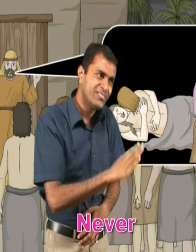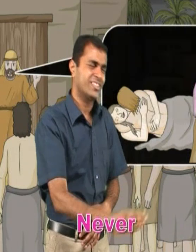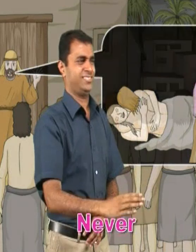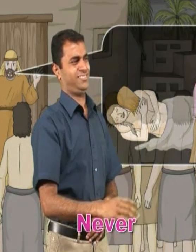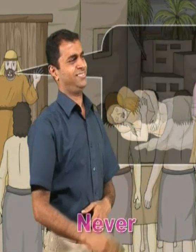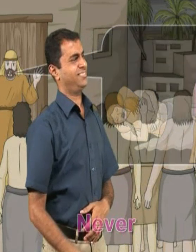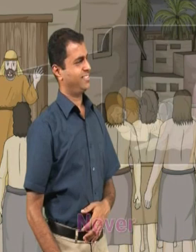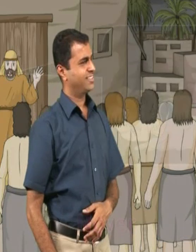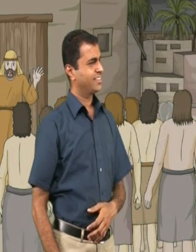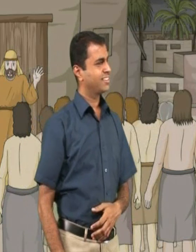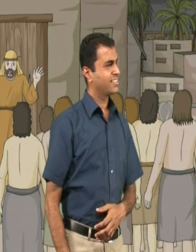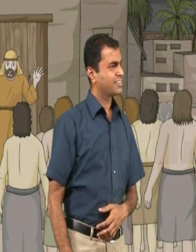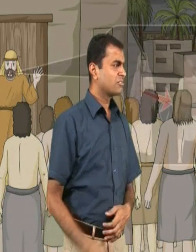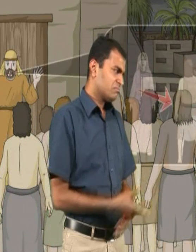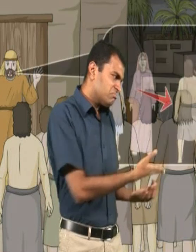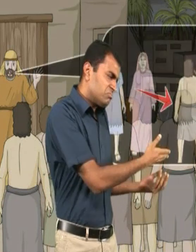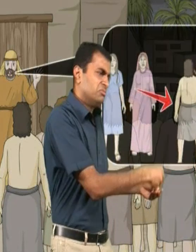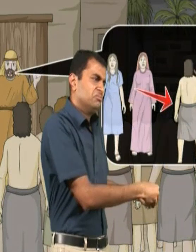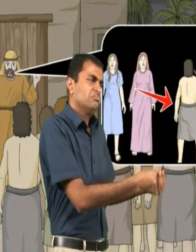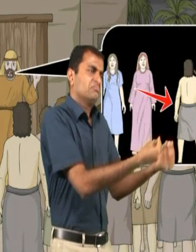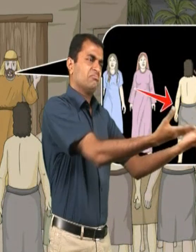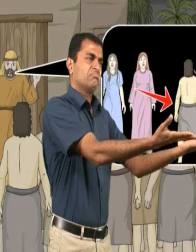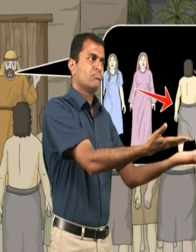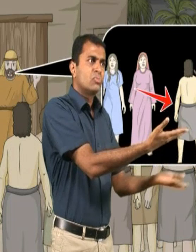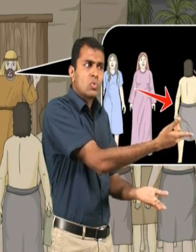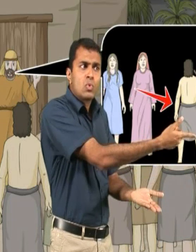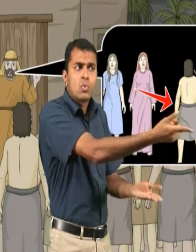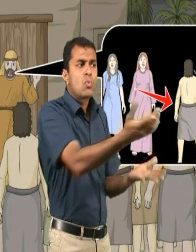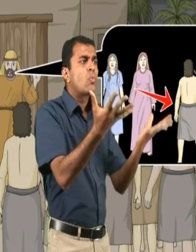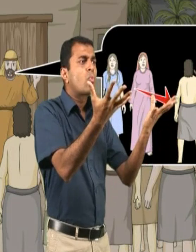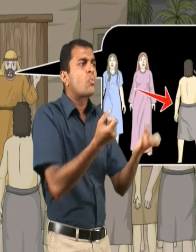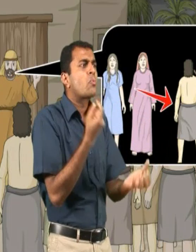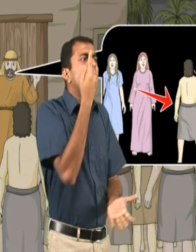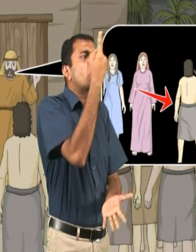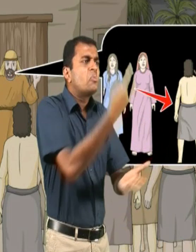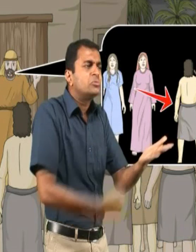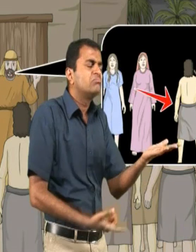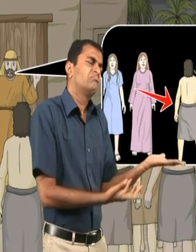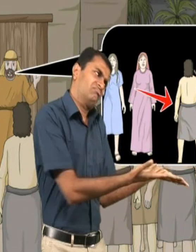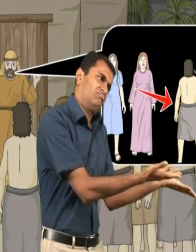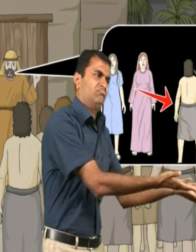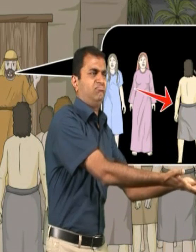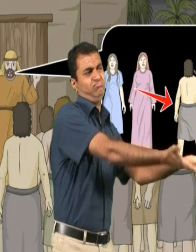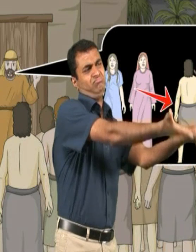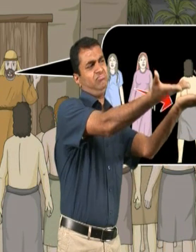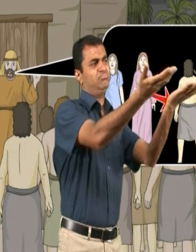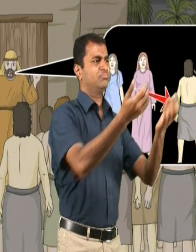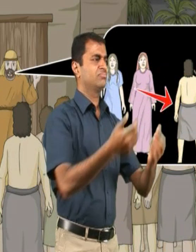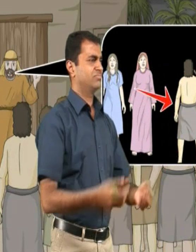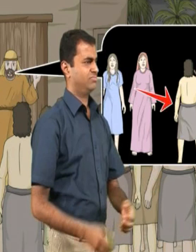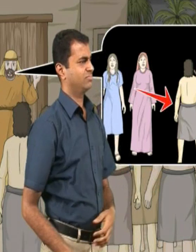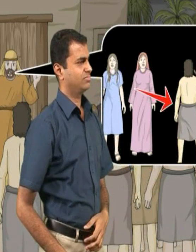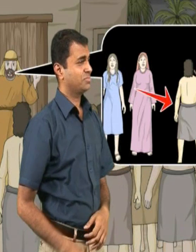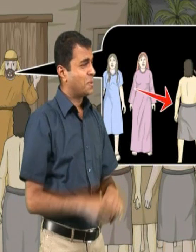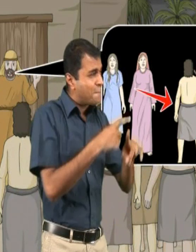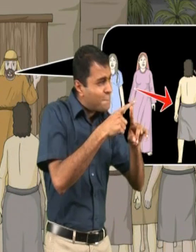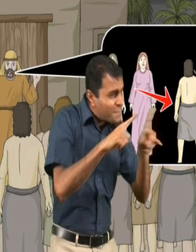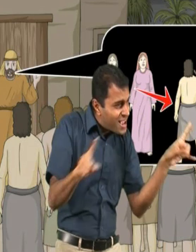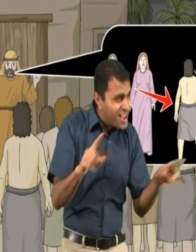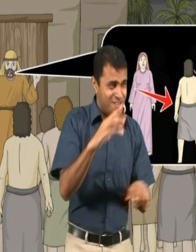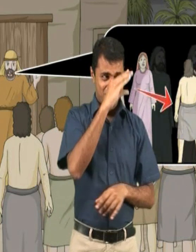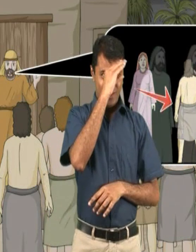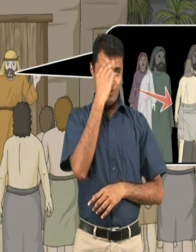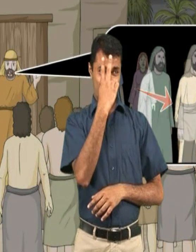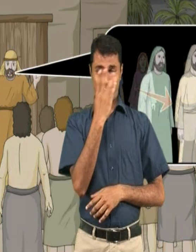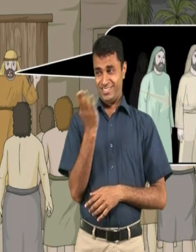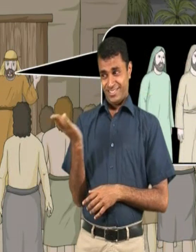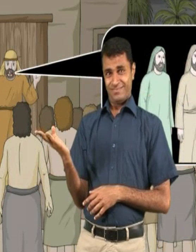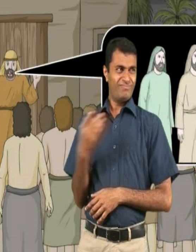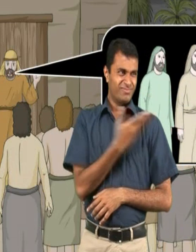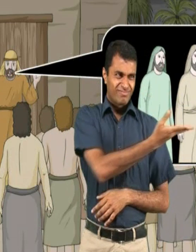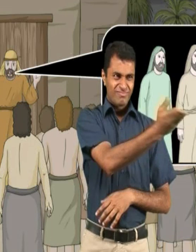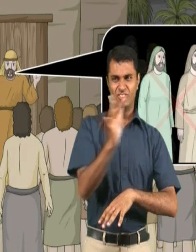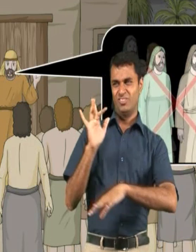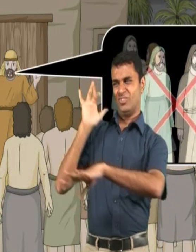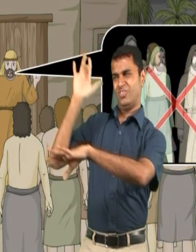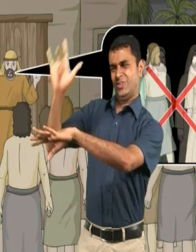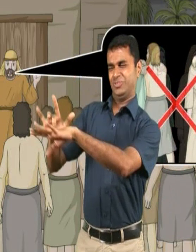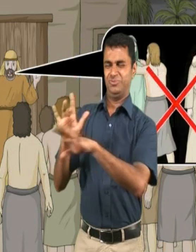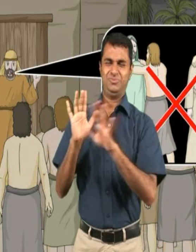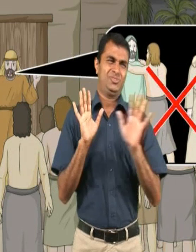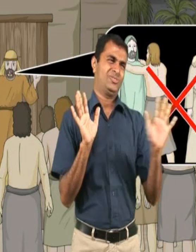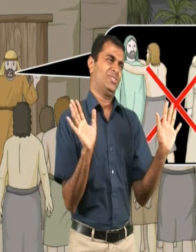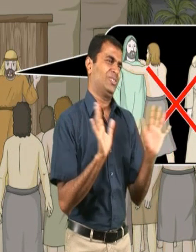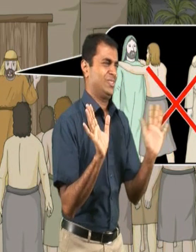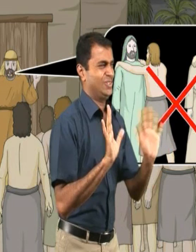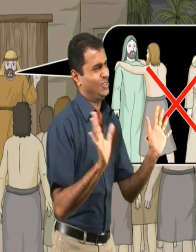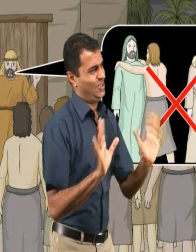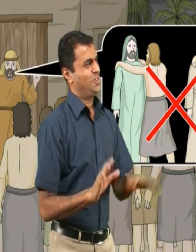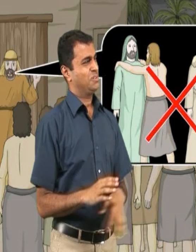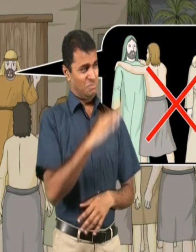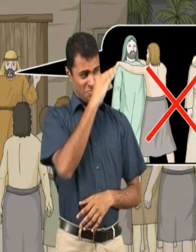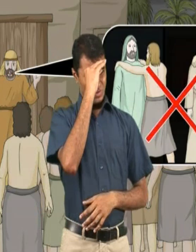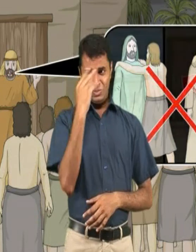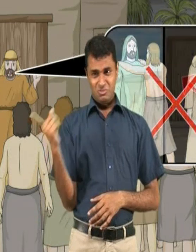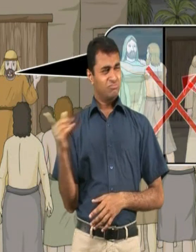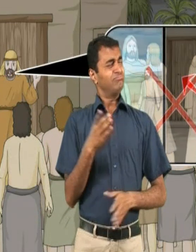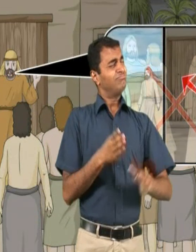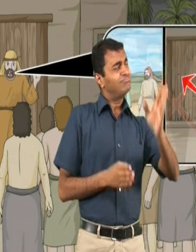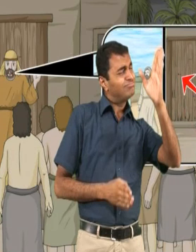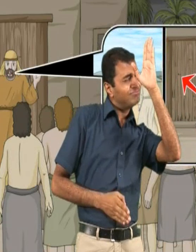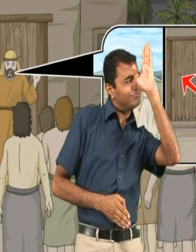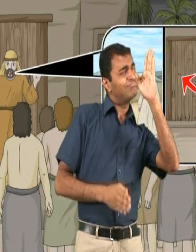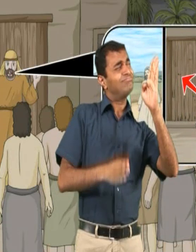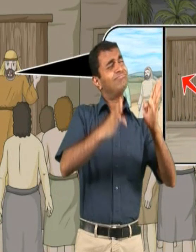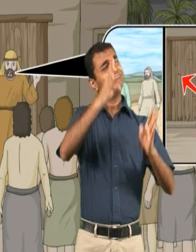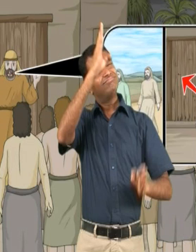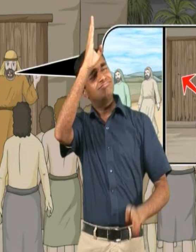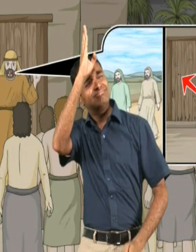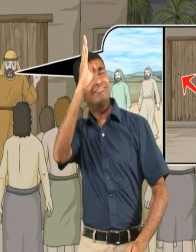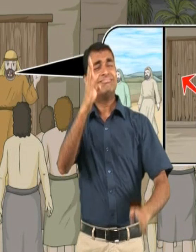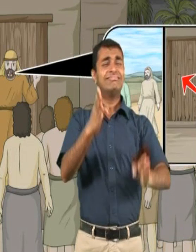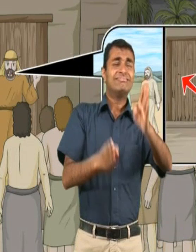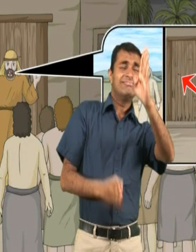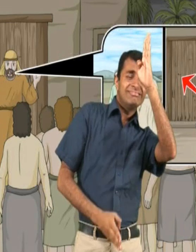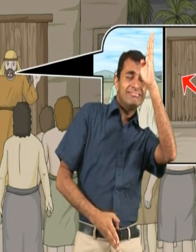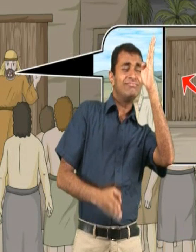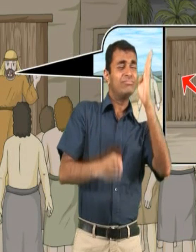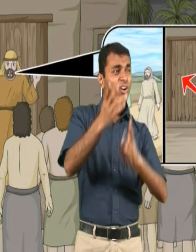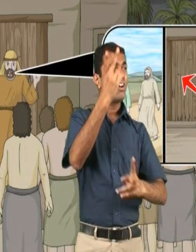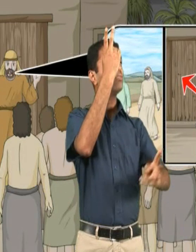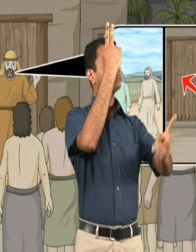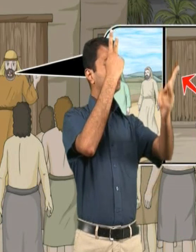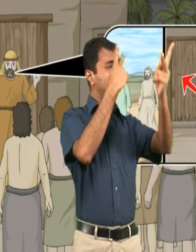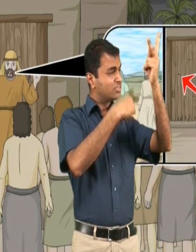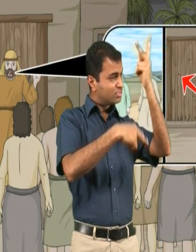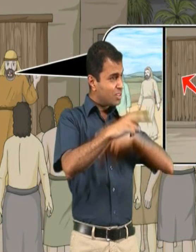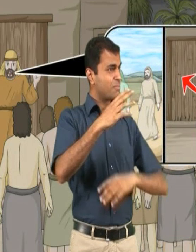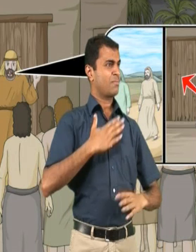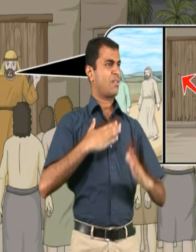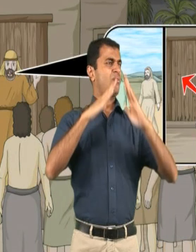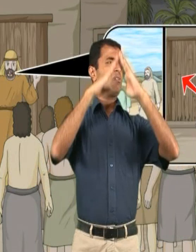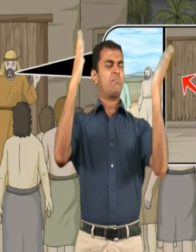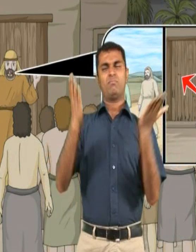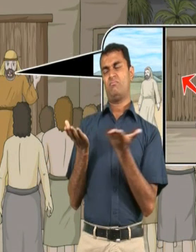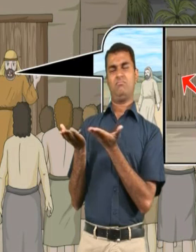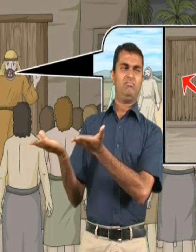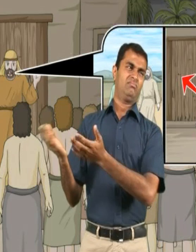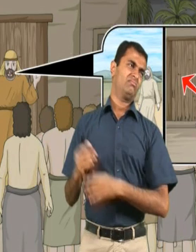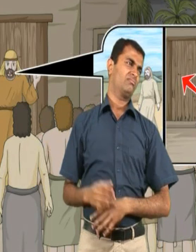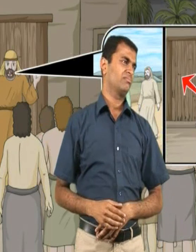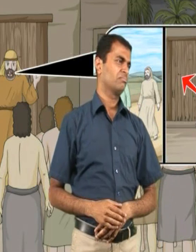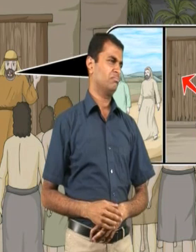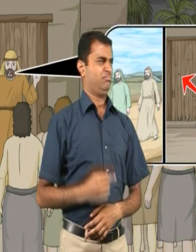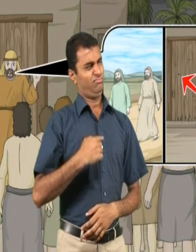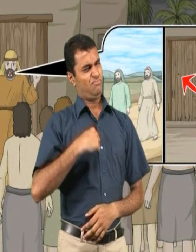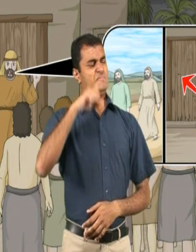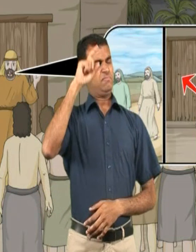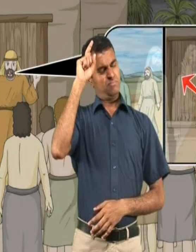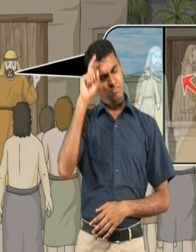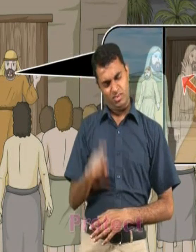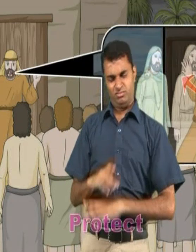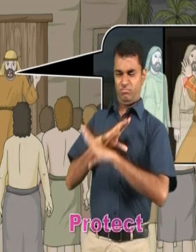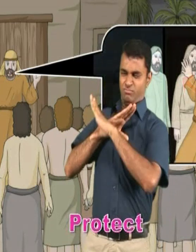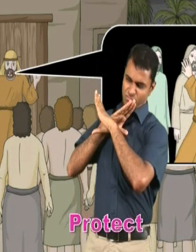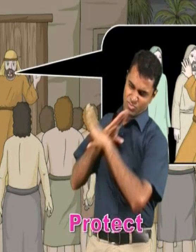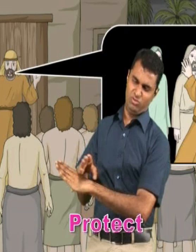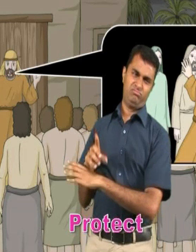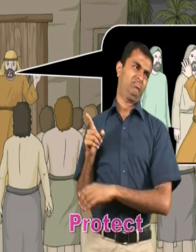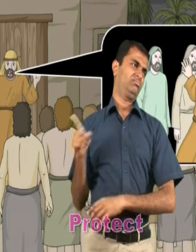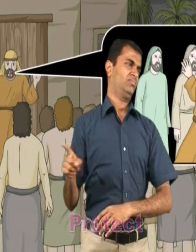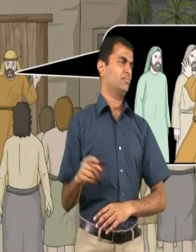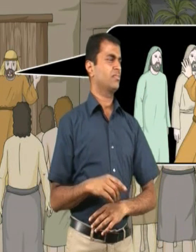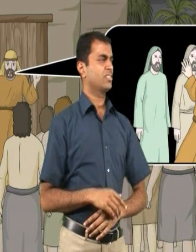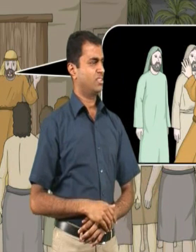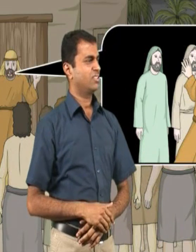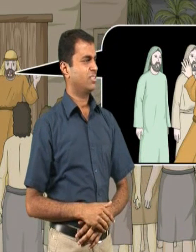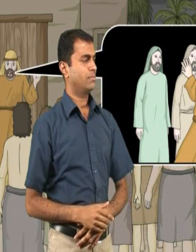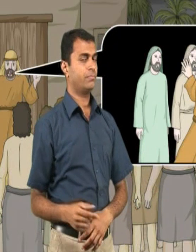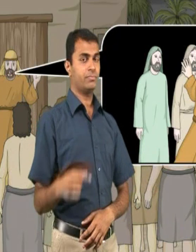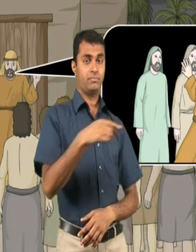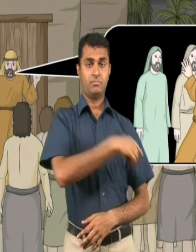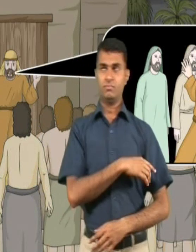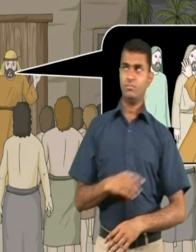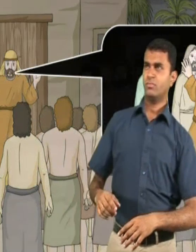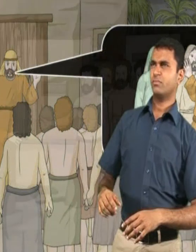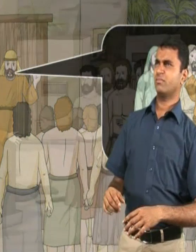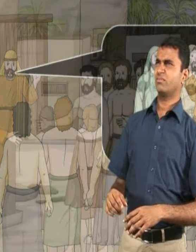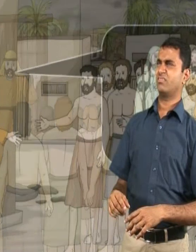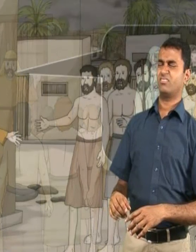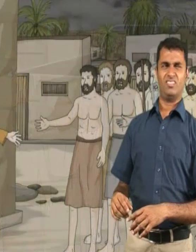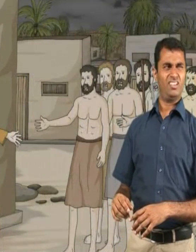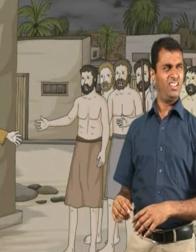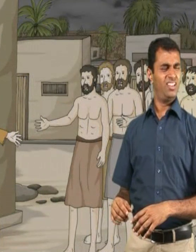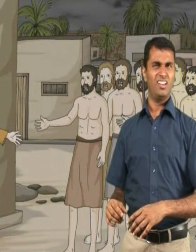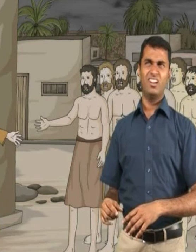Let me bring them to you, and you can do to them as you please. But do not do anything to these men, for they have come under the protection of my roof.”